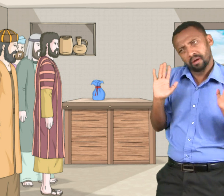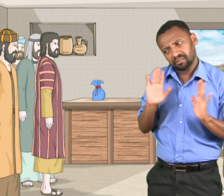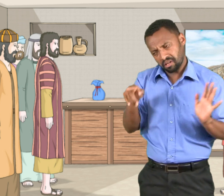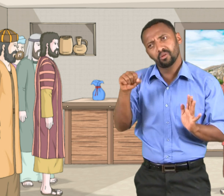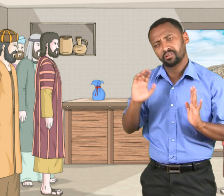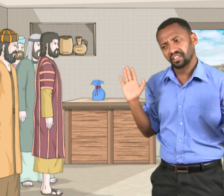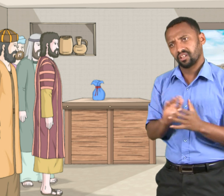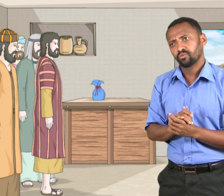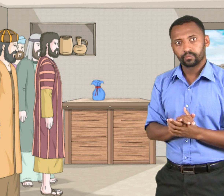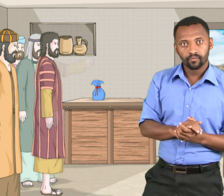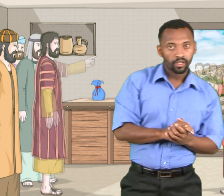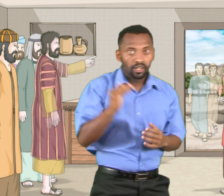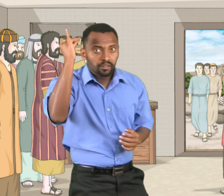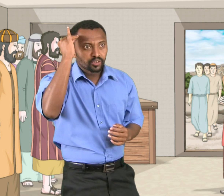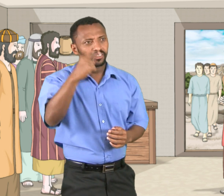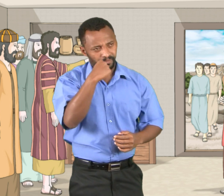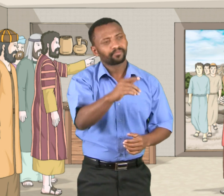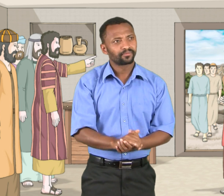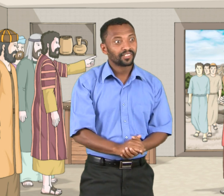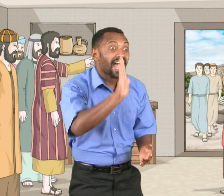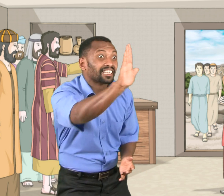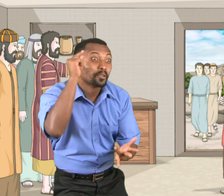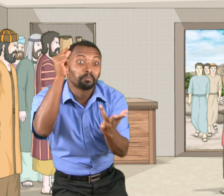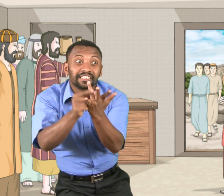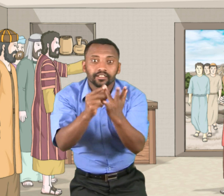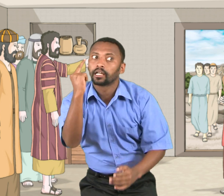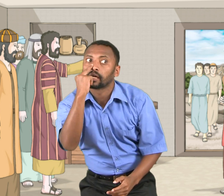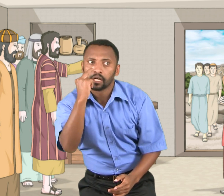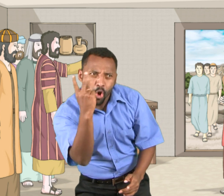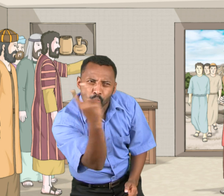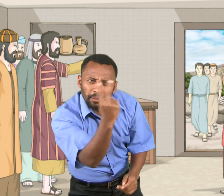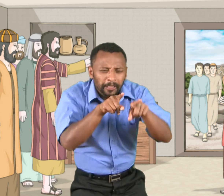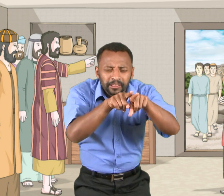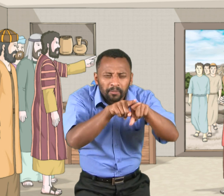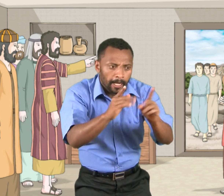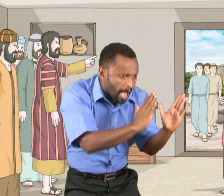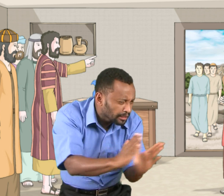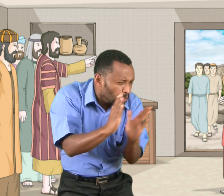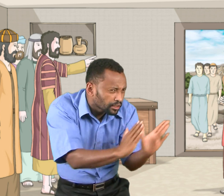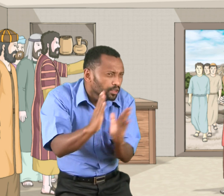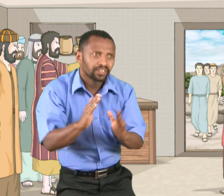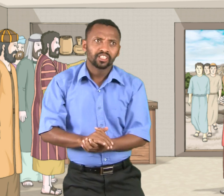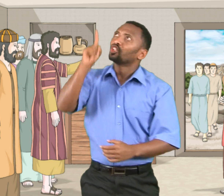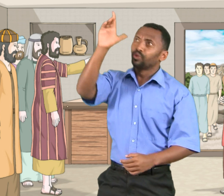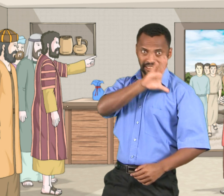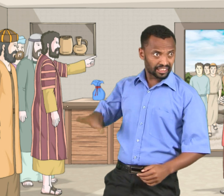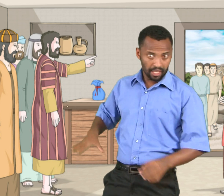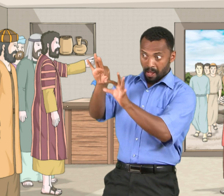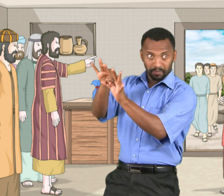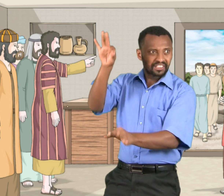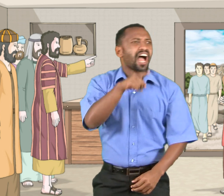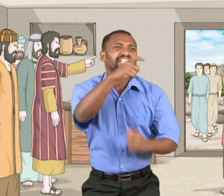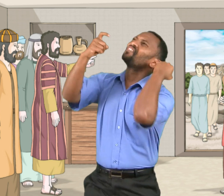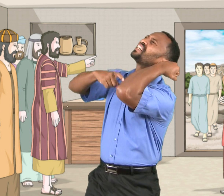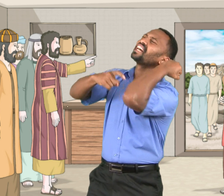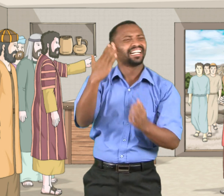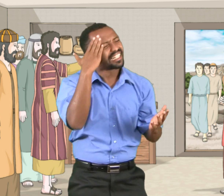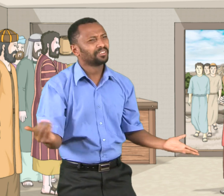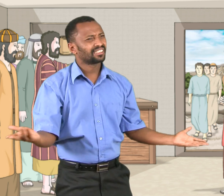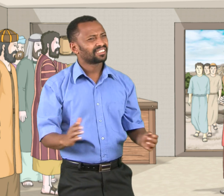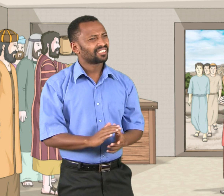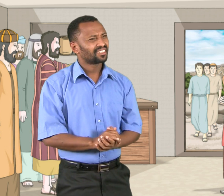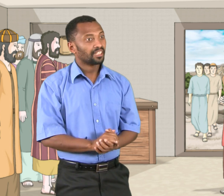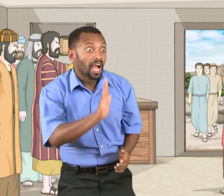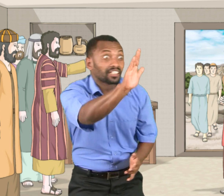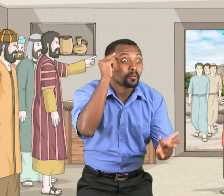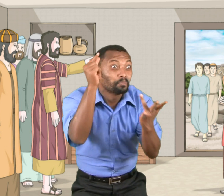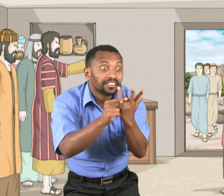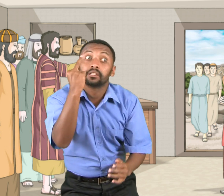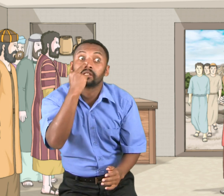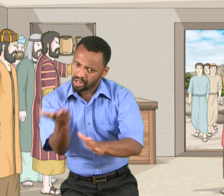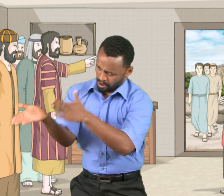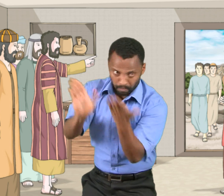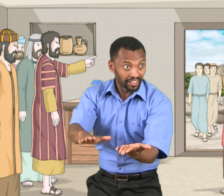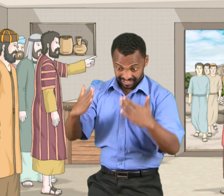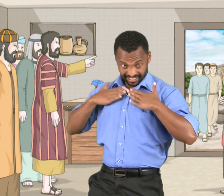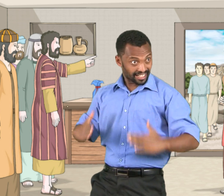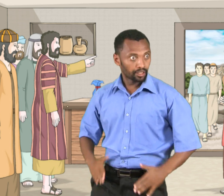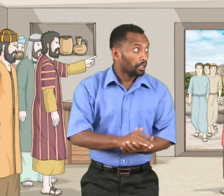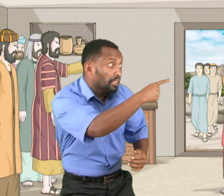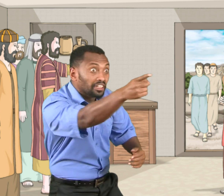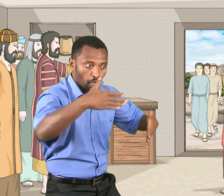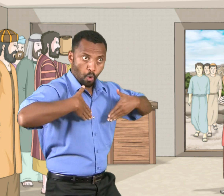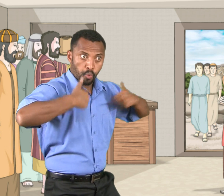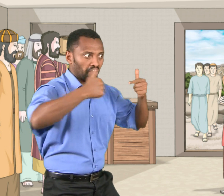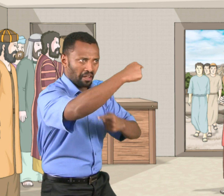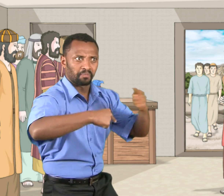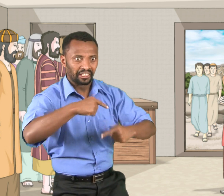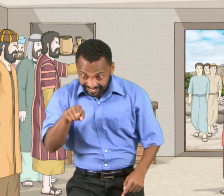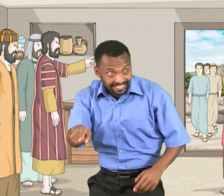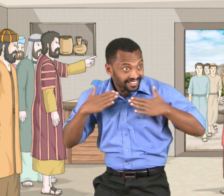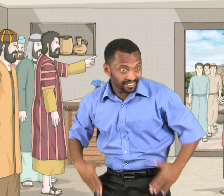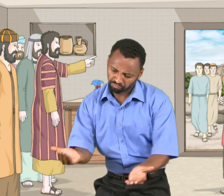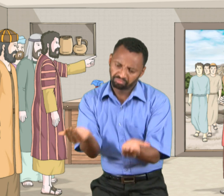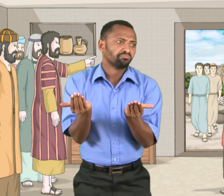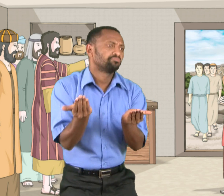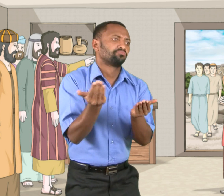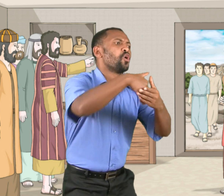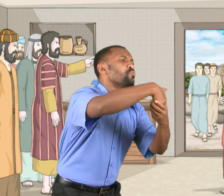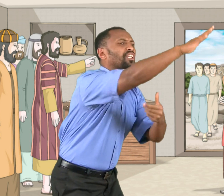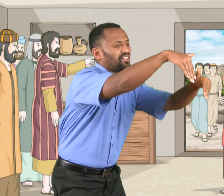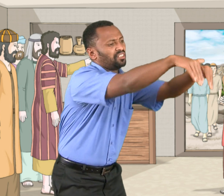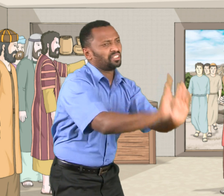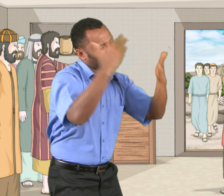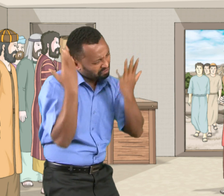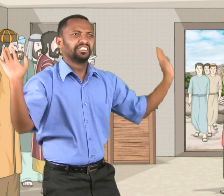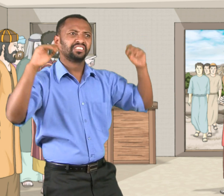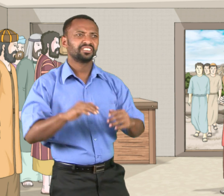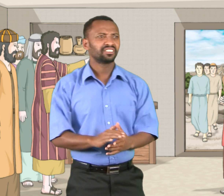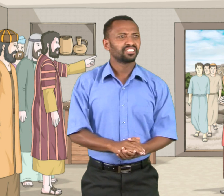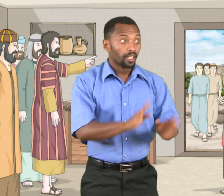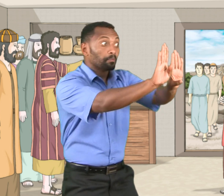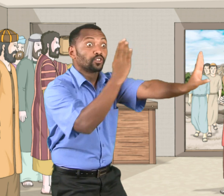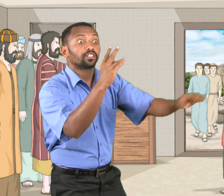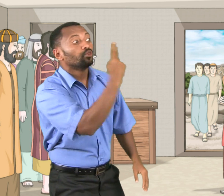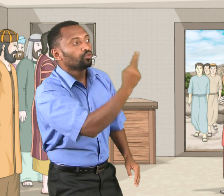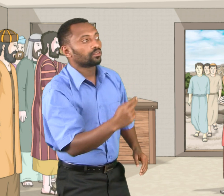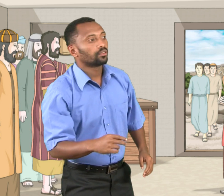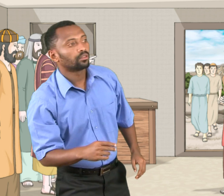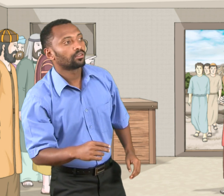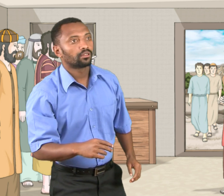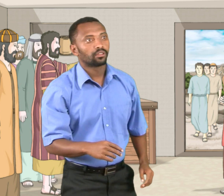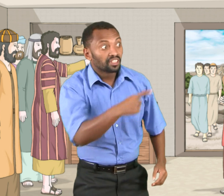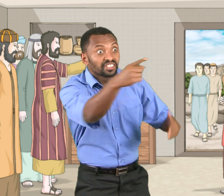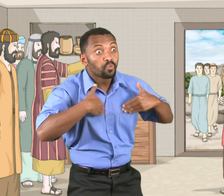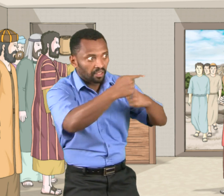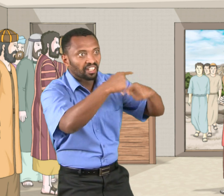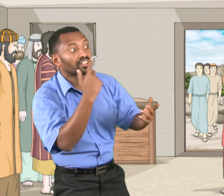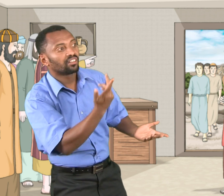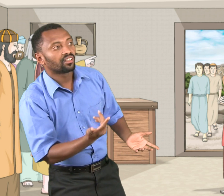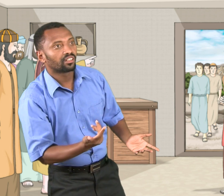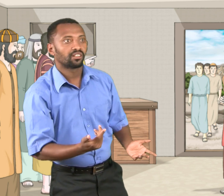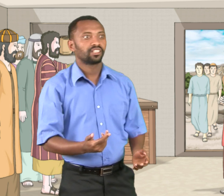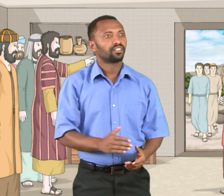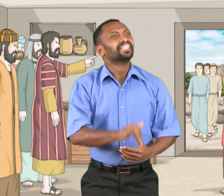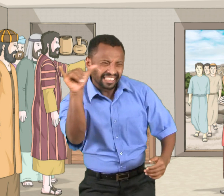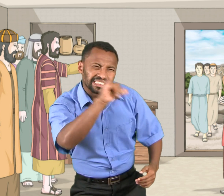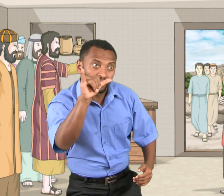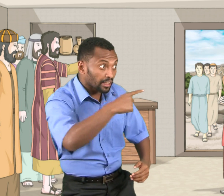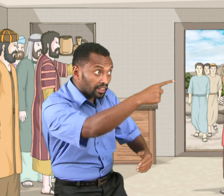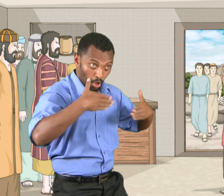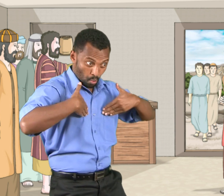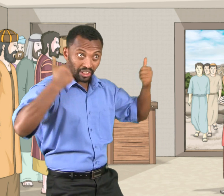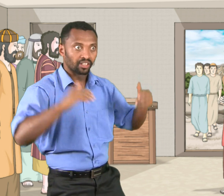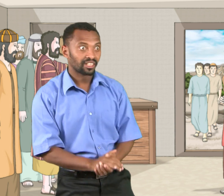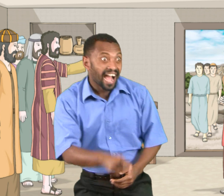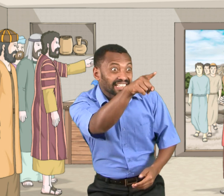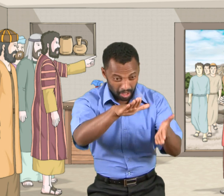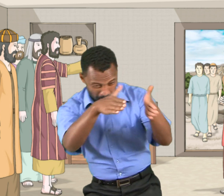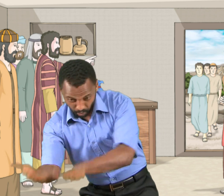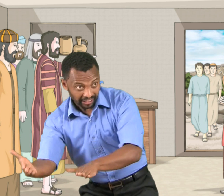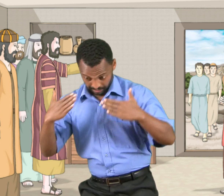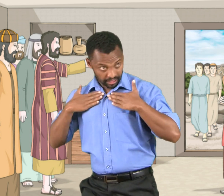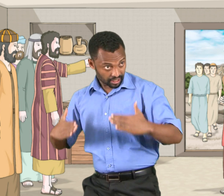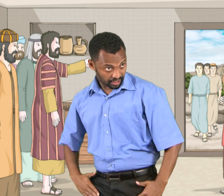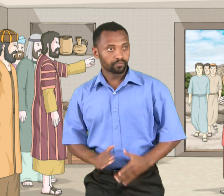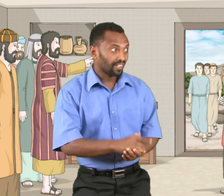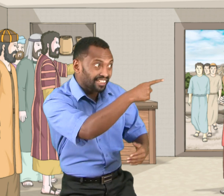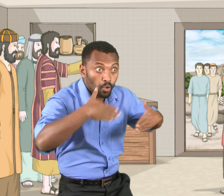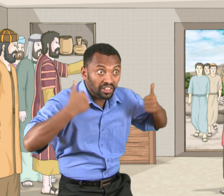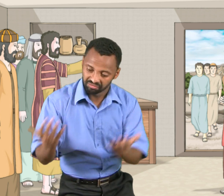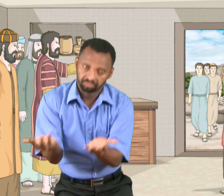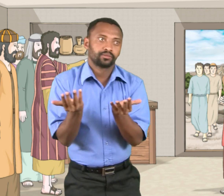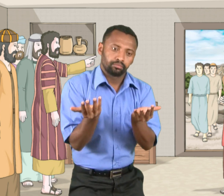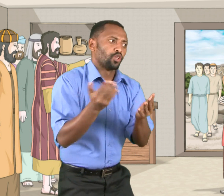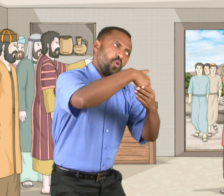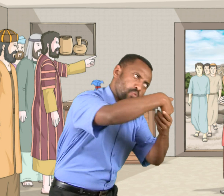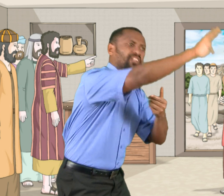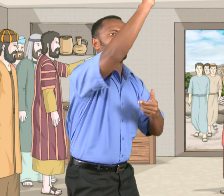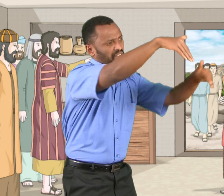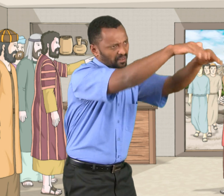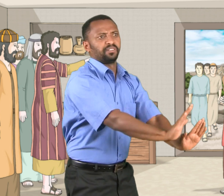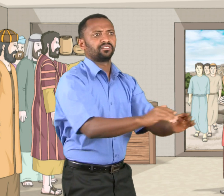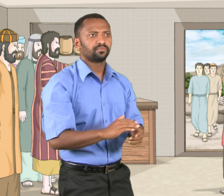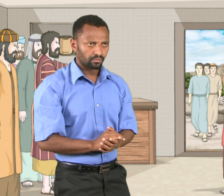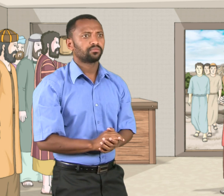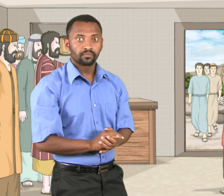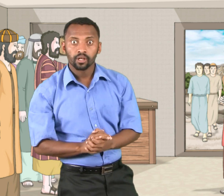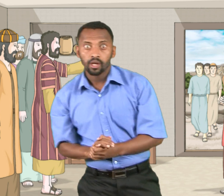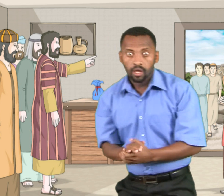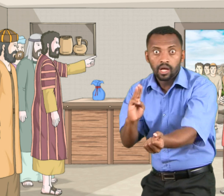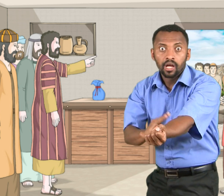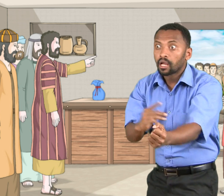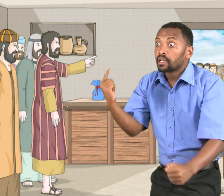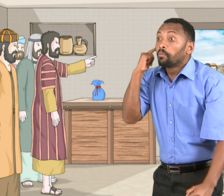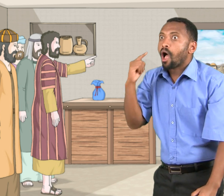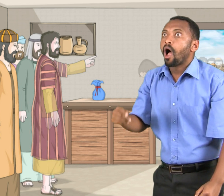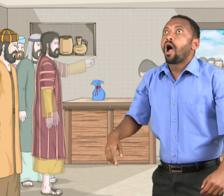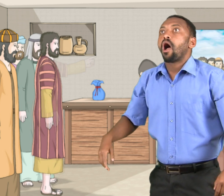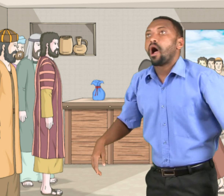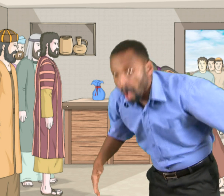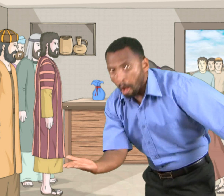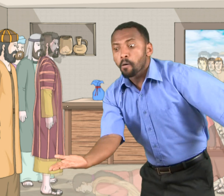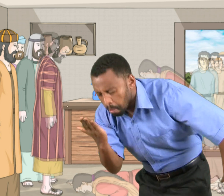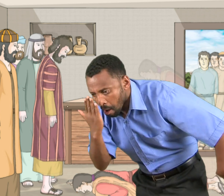“Look, the feet of the men who buried your husband are at the door, and they will carry you out also.”